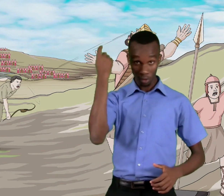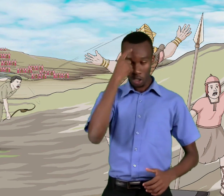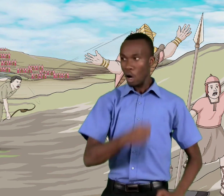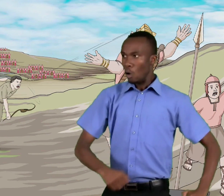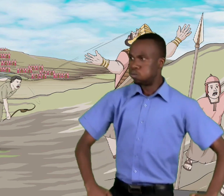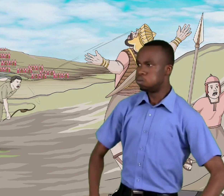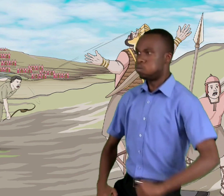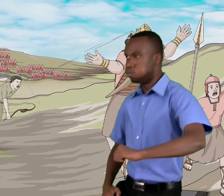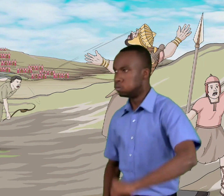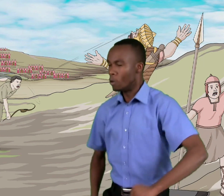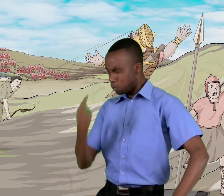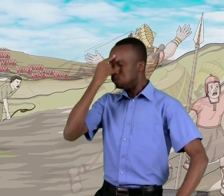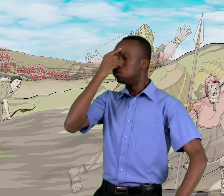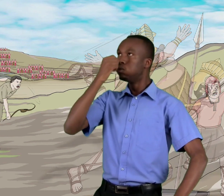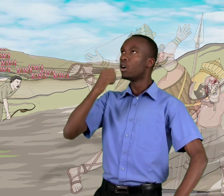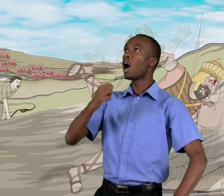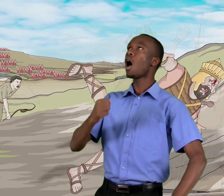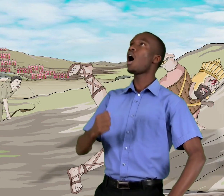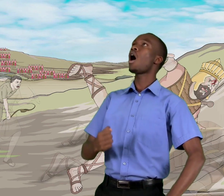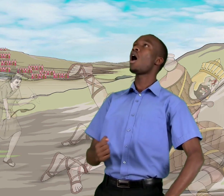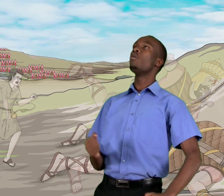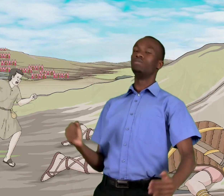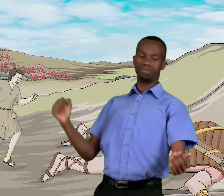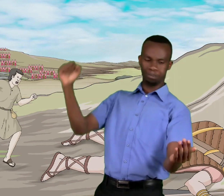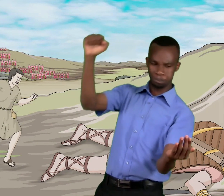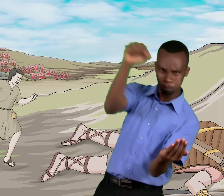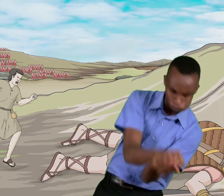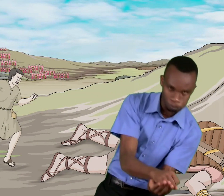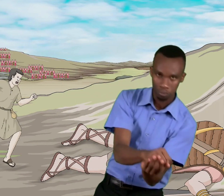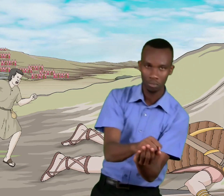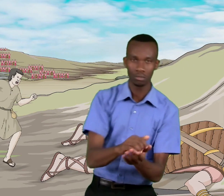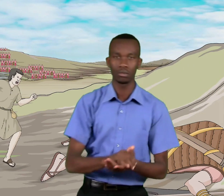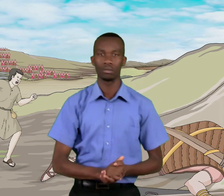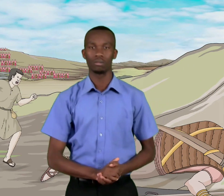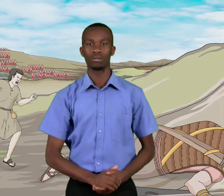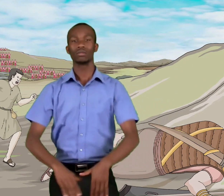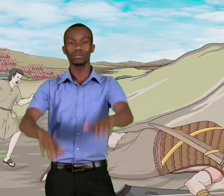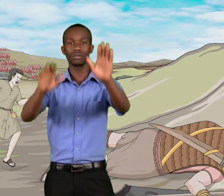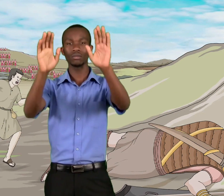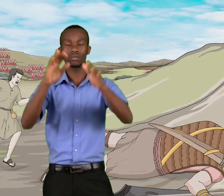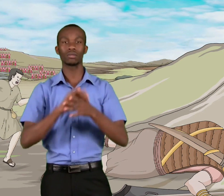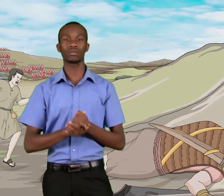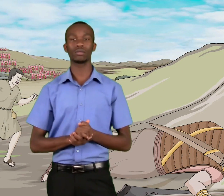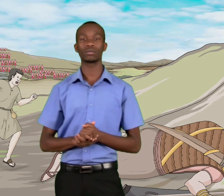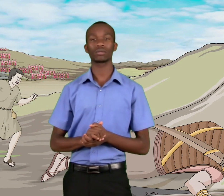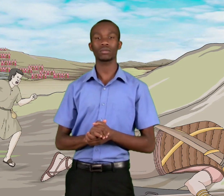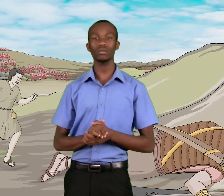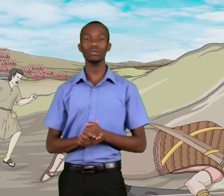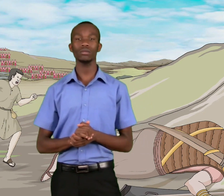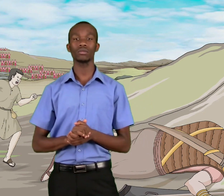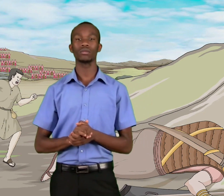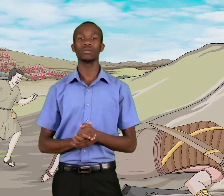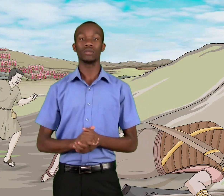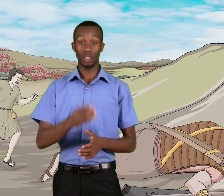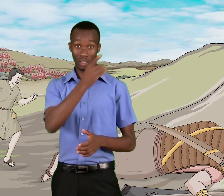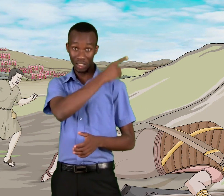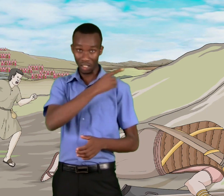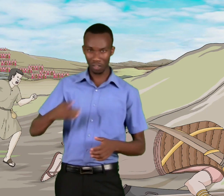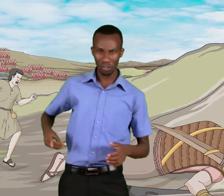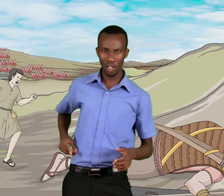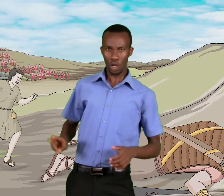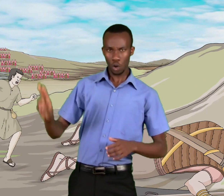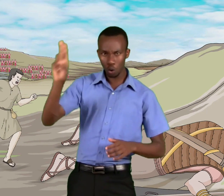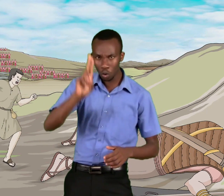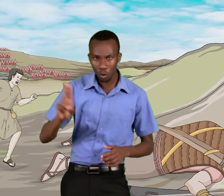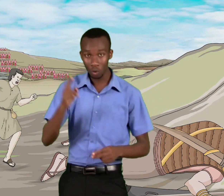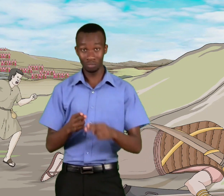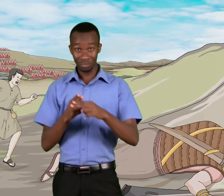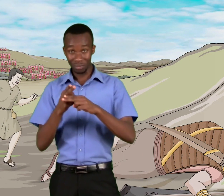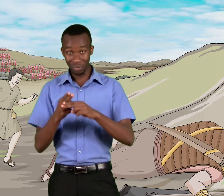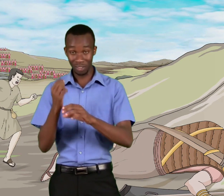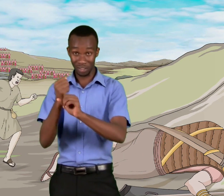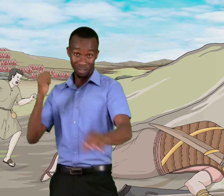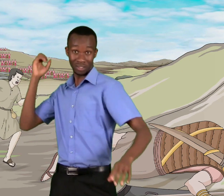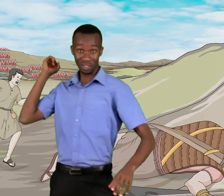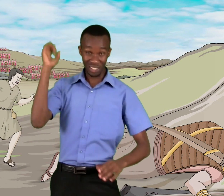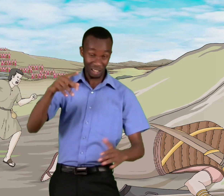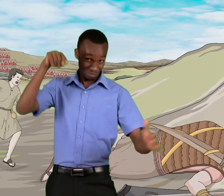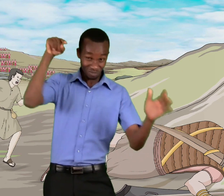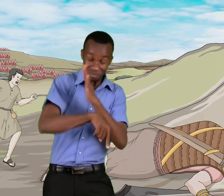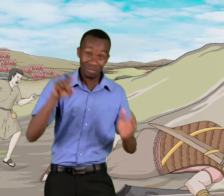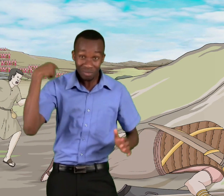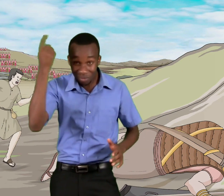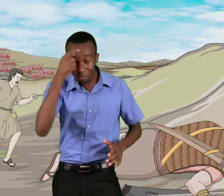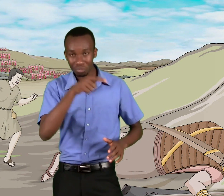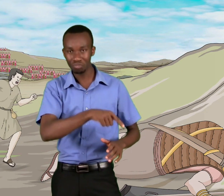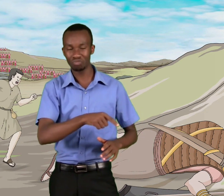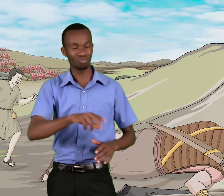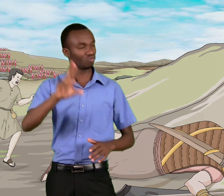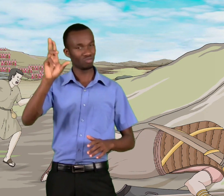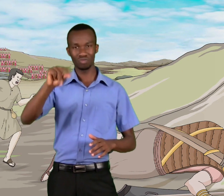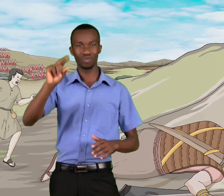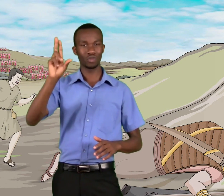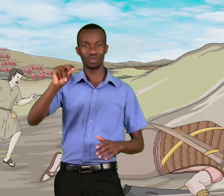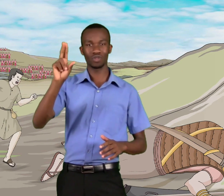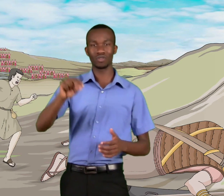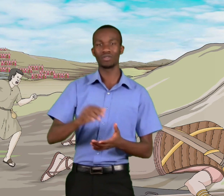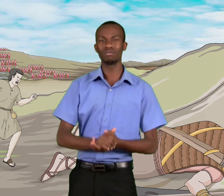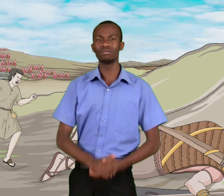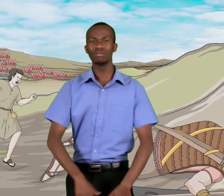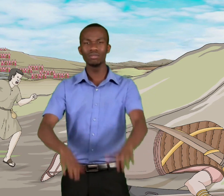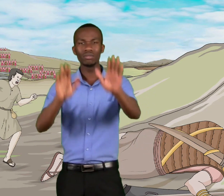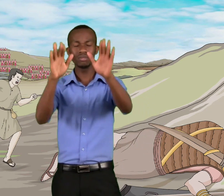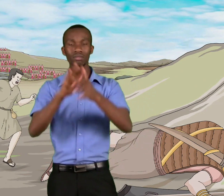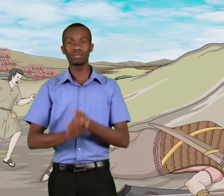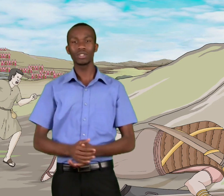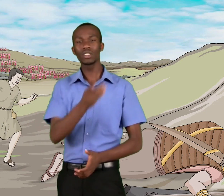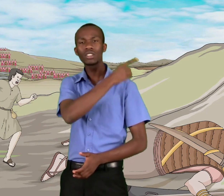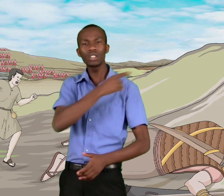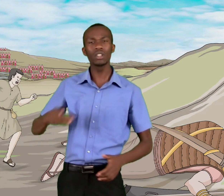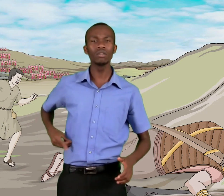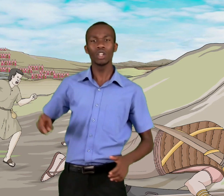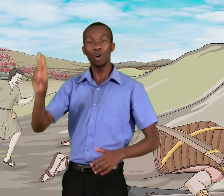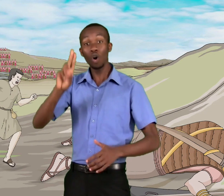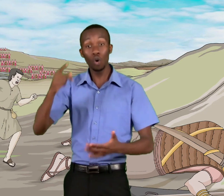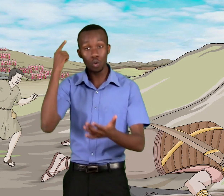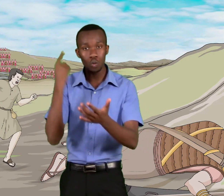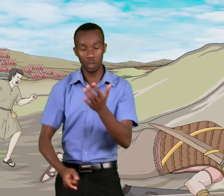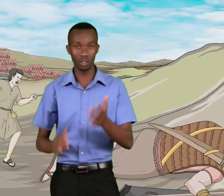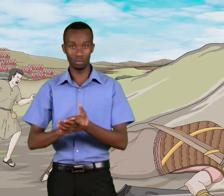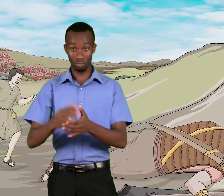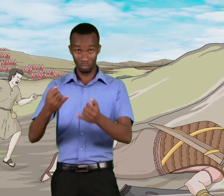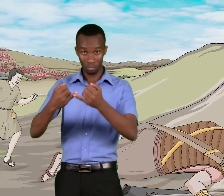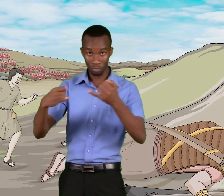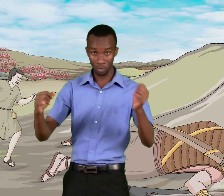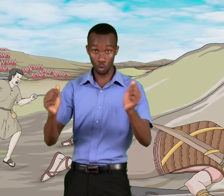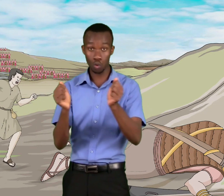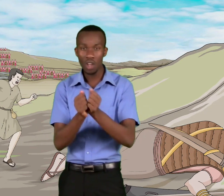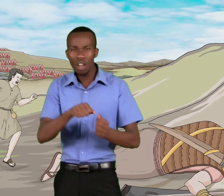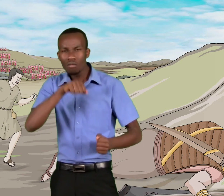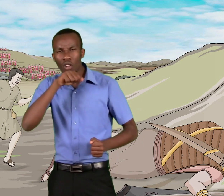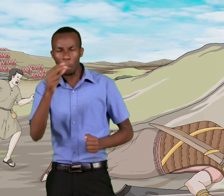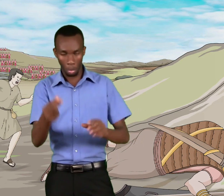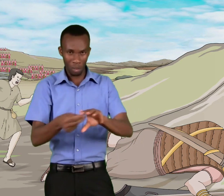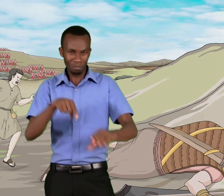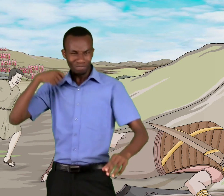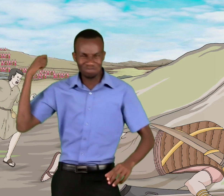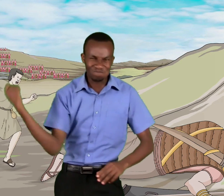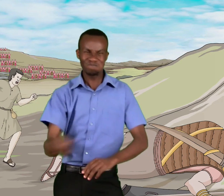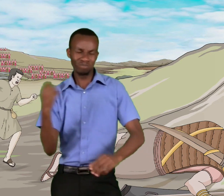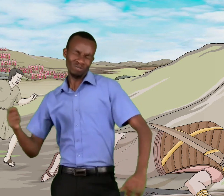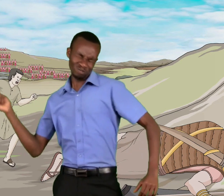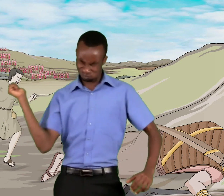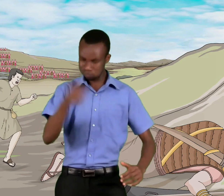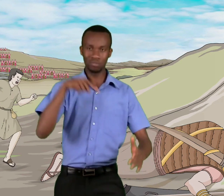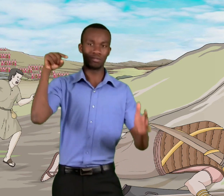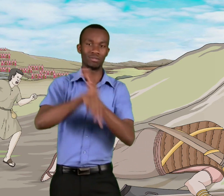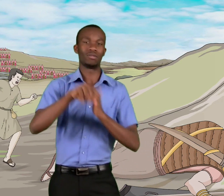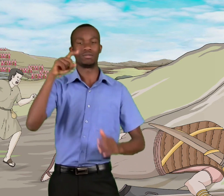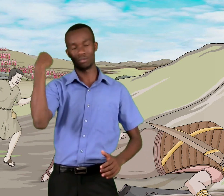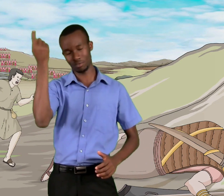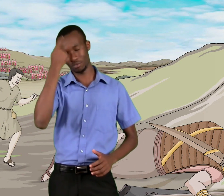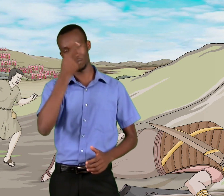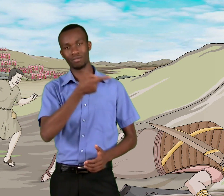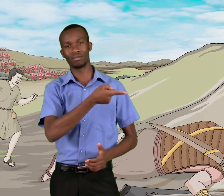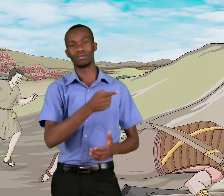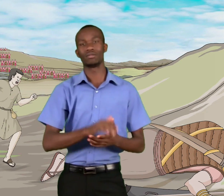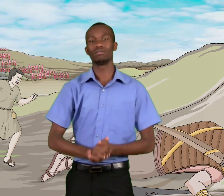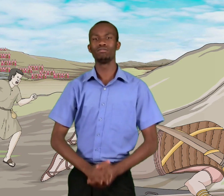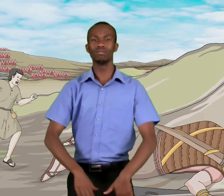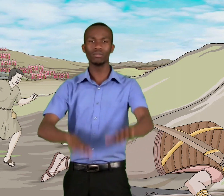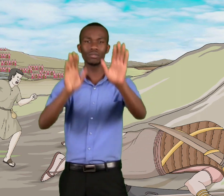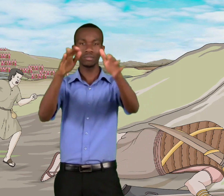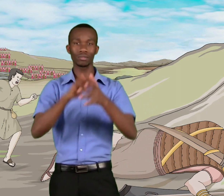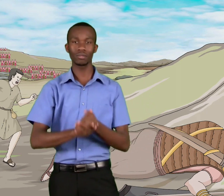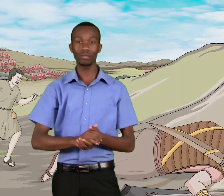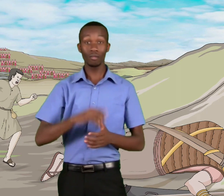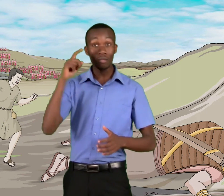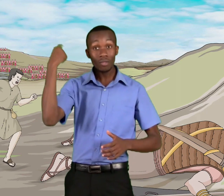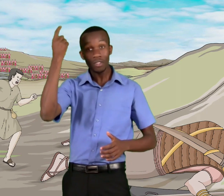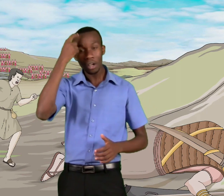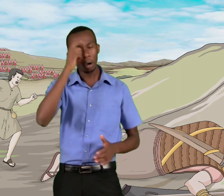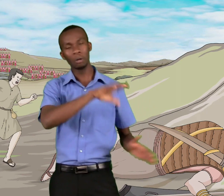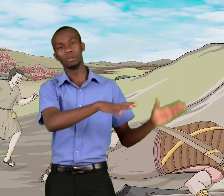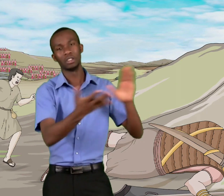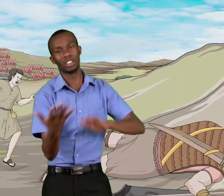The stone sank into his forehead, and he fell facedown on the ground. Thus David prevailed over the Philistine with a sling and a stone;